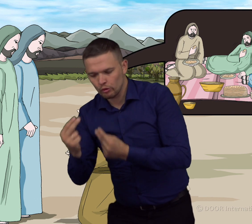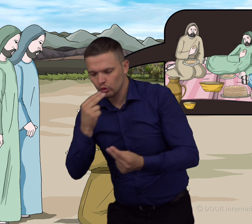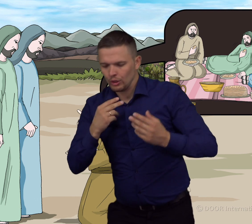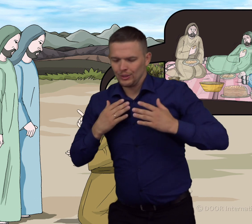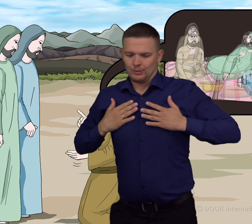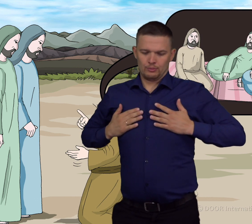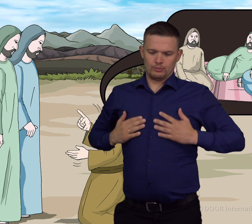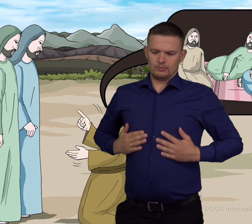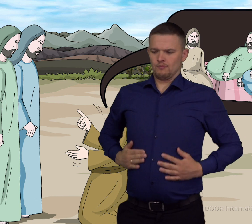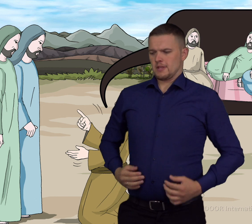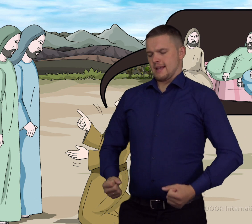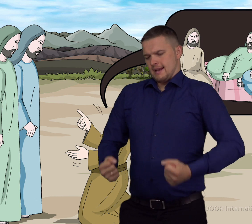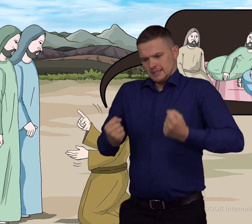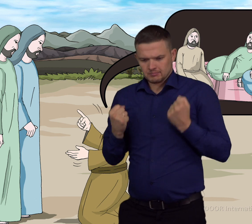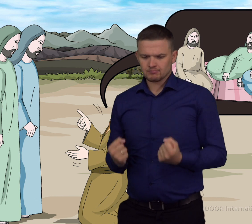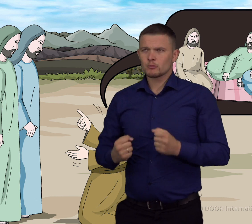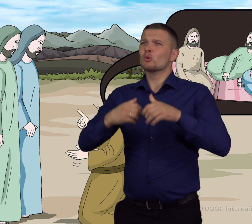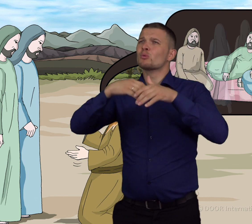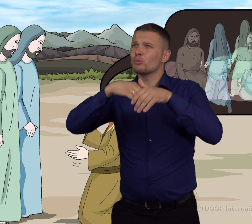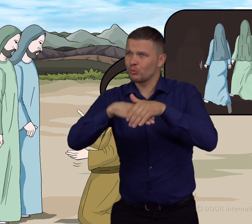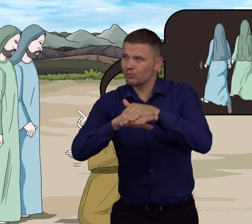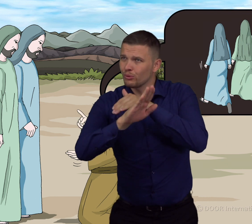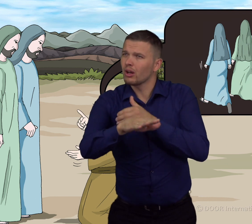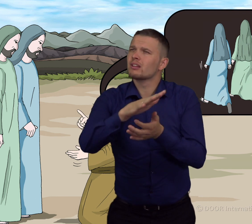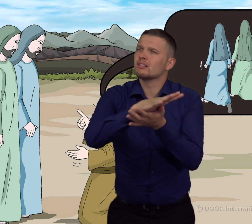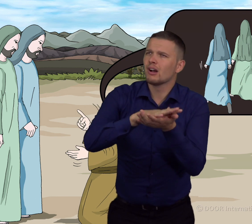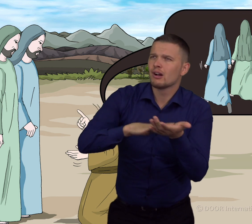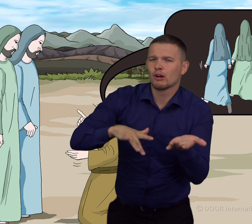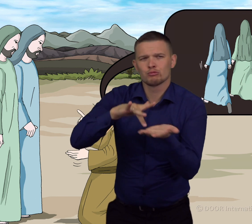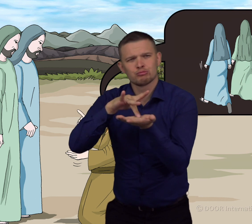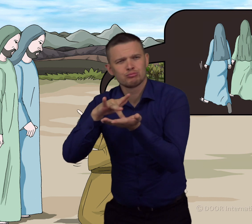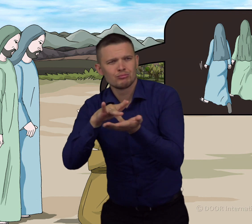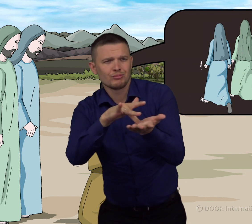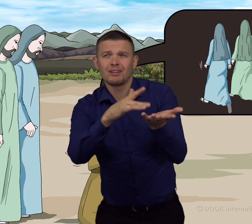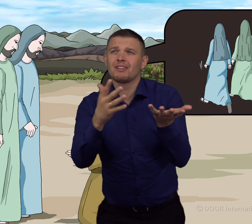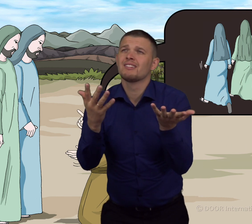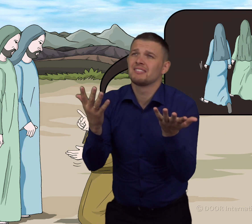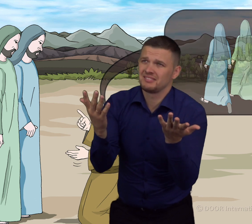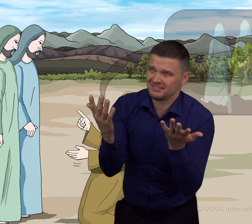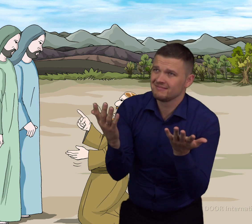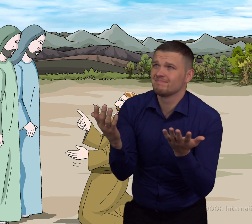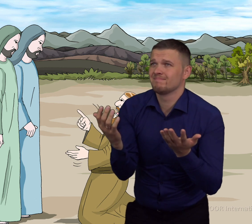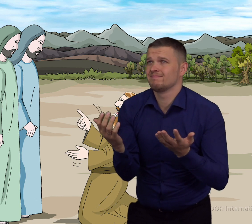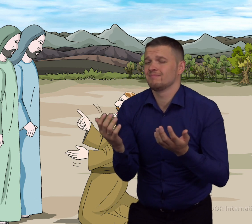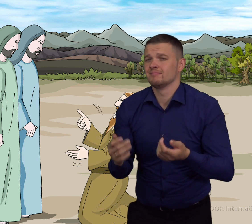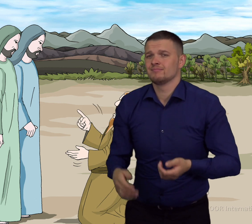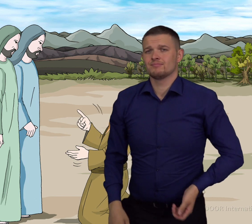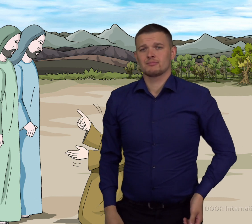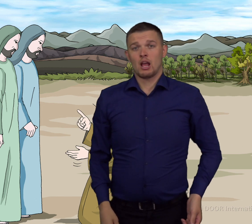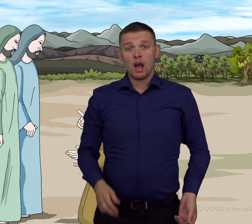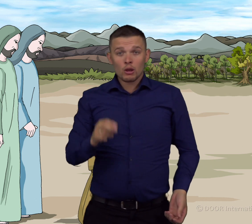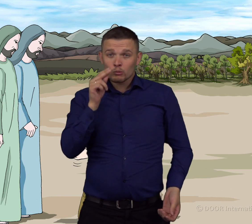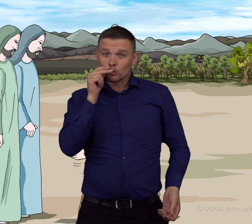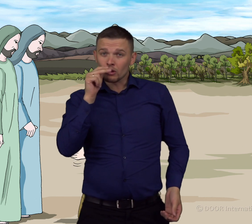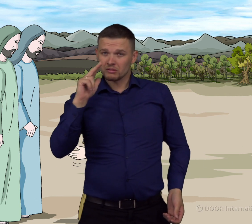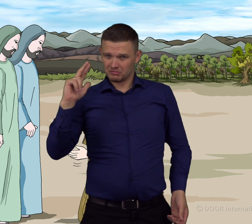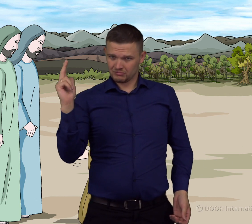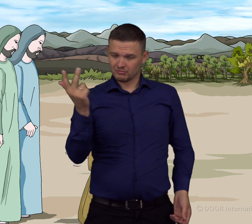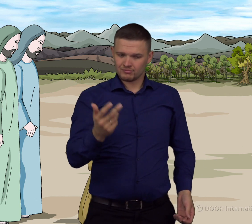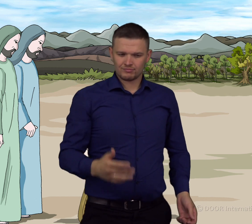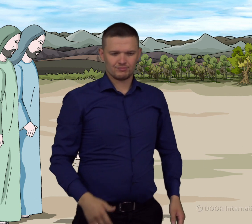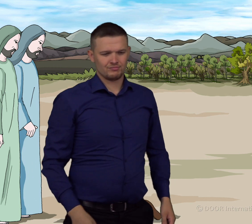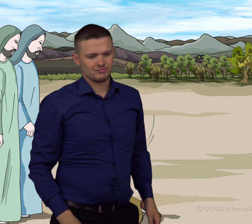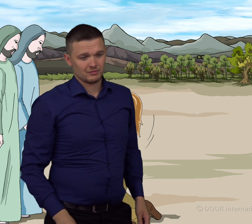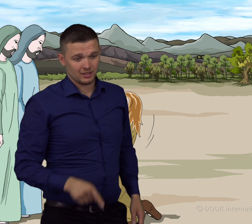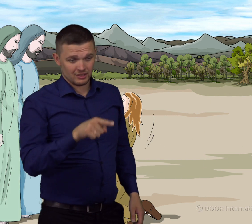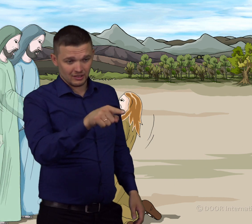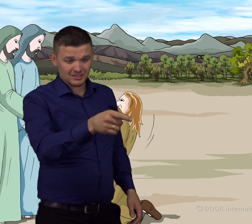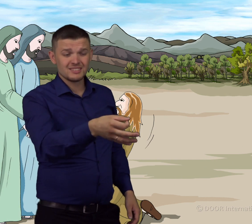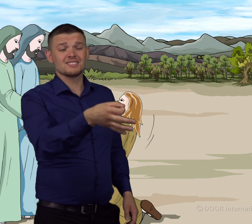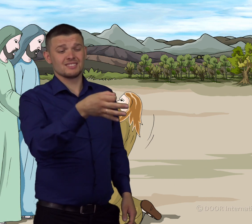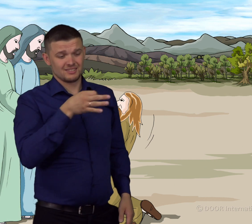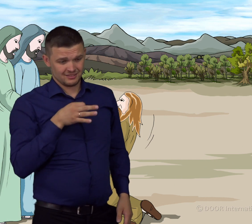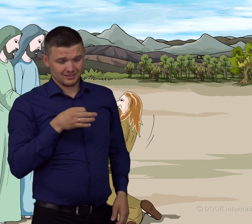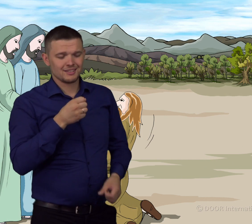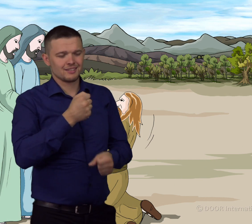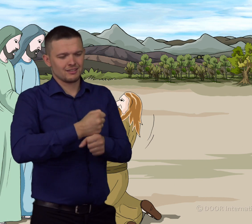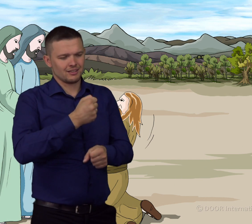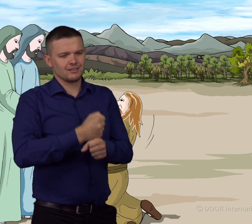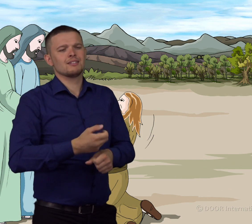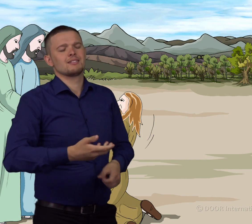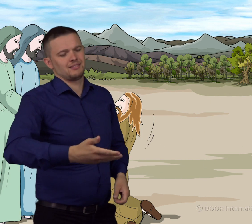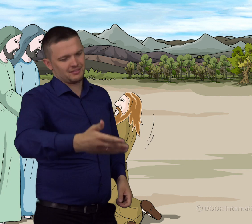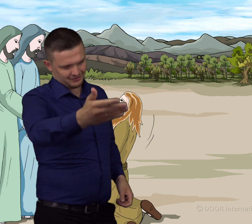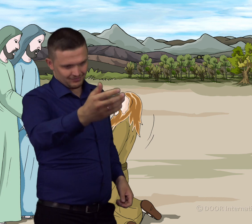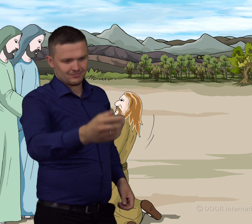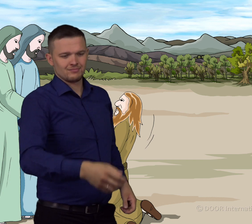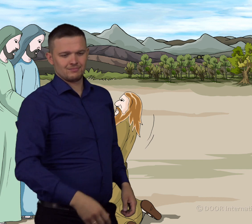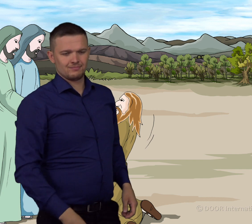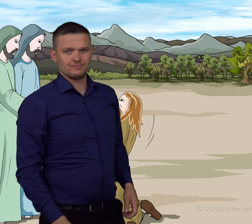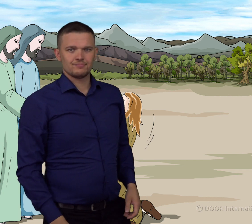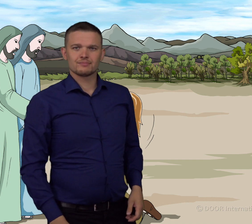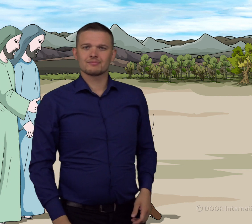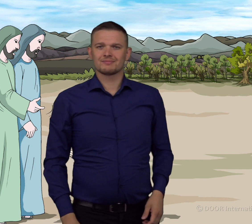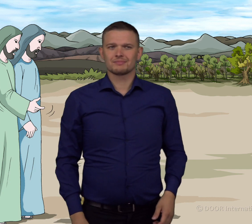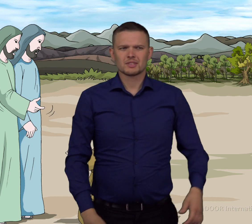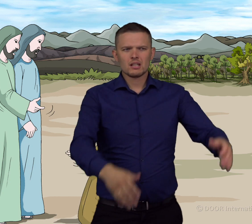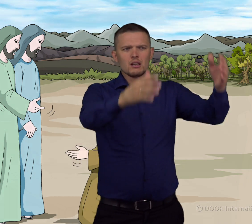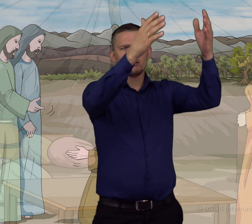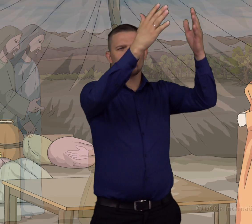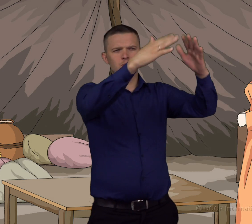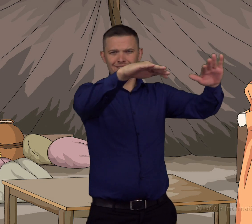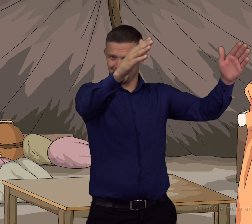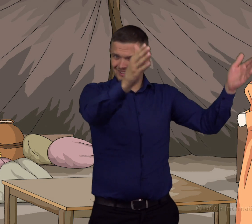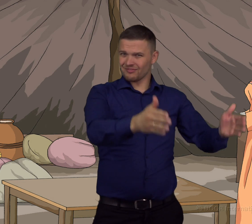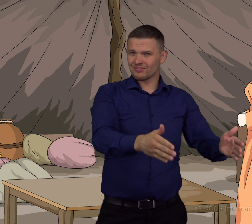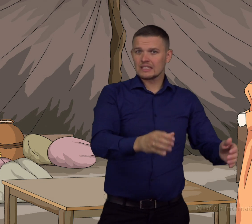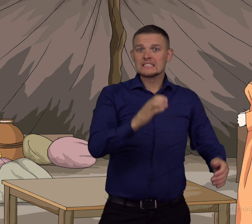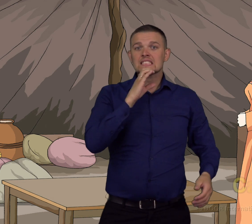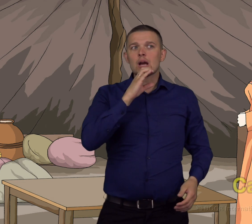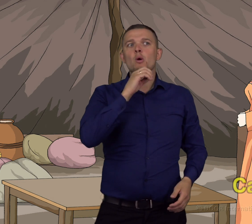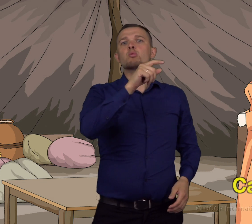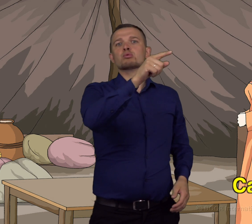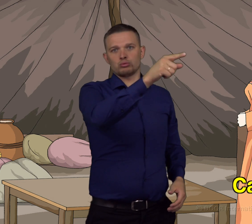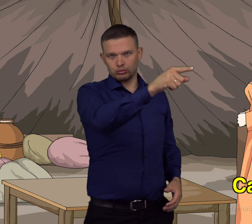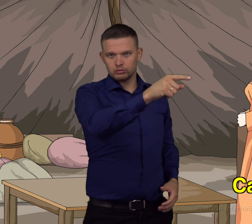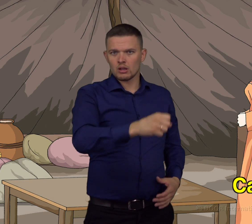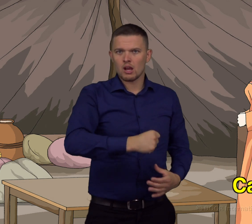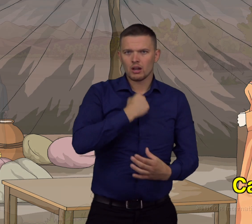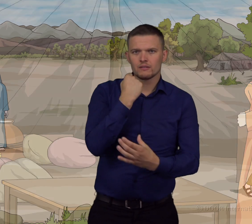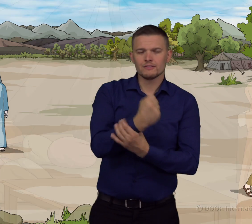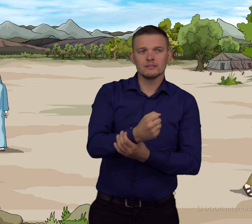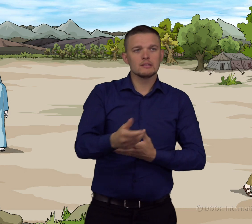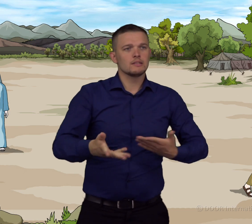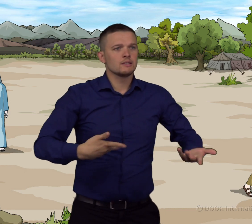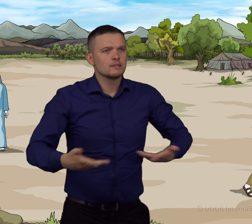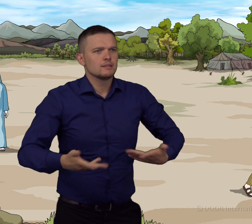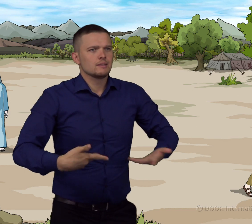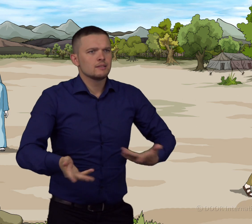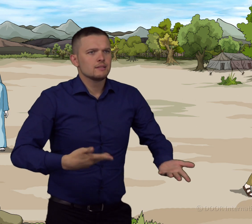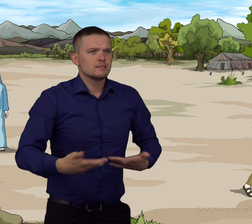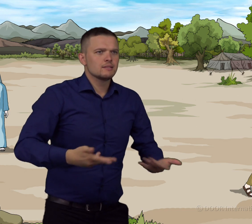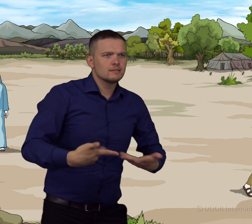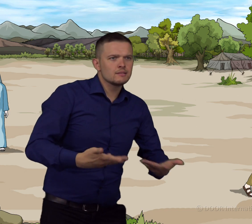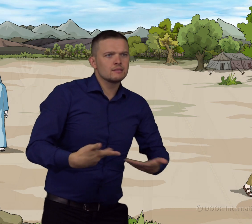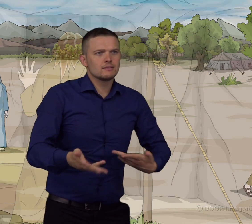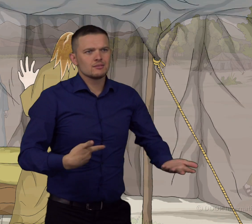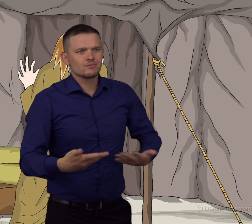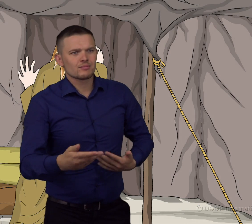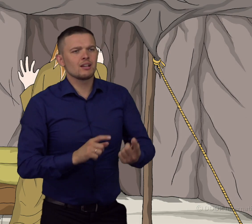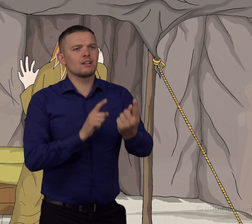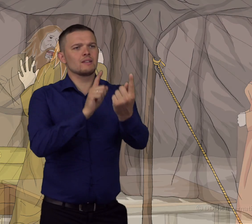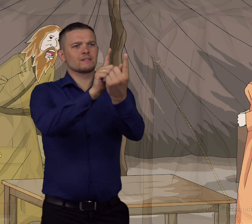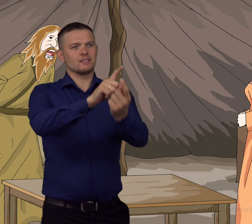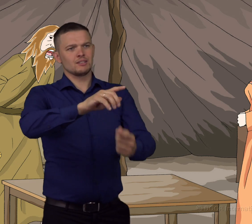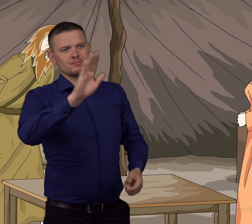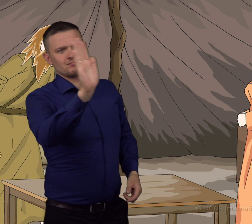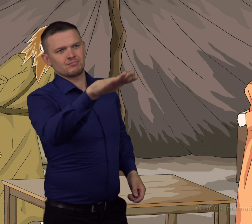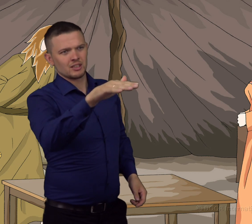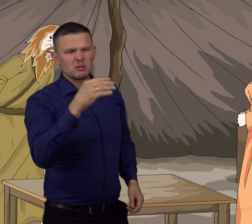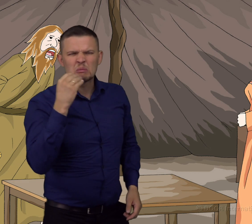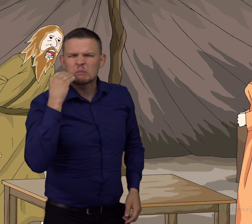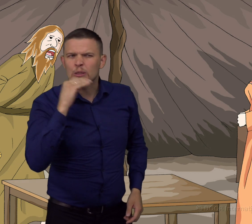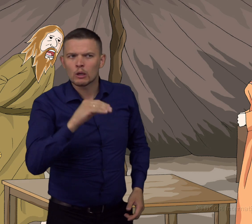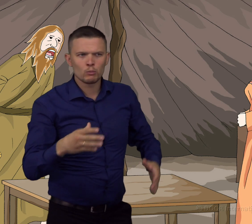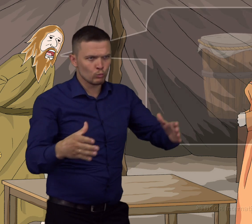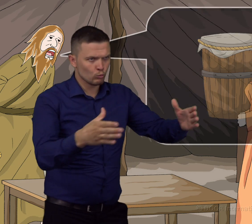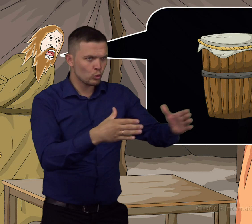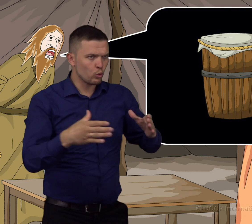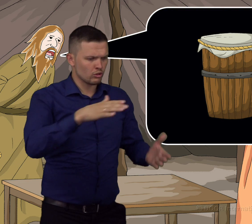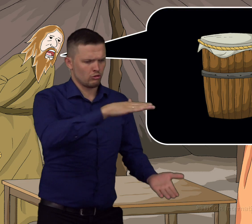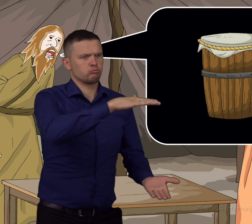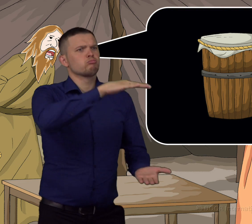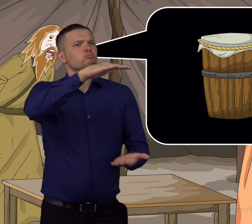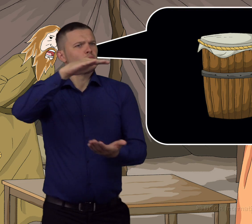After that, you may continue on your way.” “Yes,” they replied, “you may do as you have said.” So Abraham hurried into the tent and said to Sarah, “Quick!